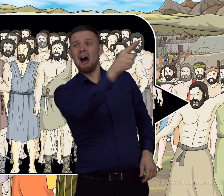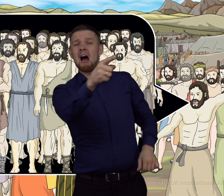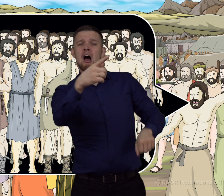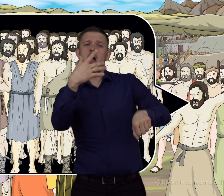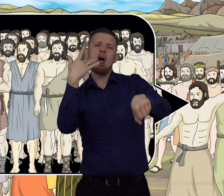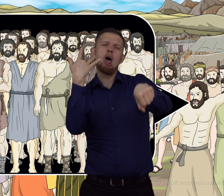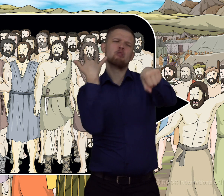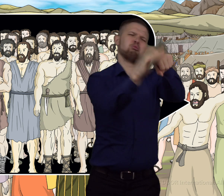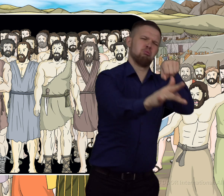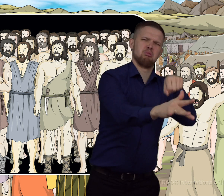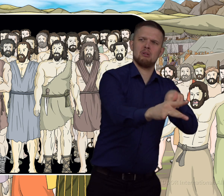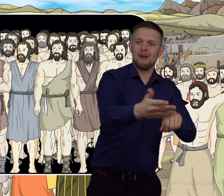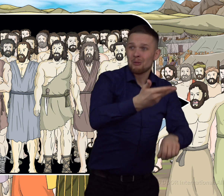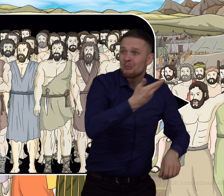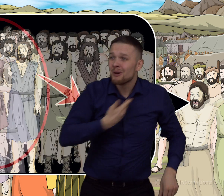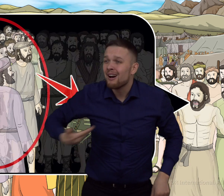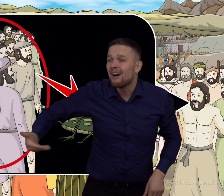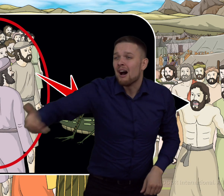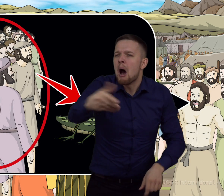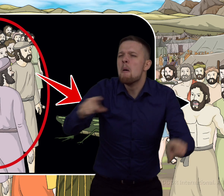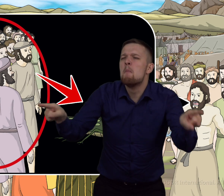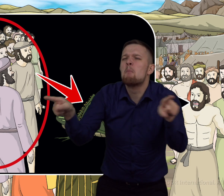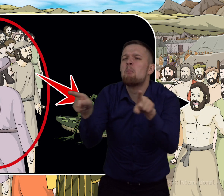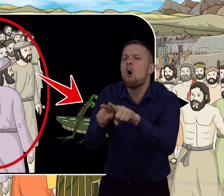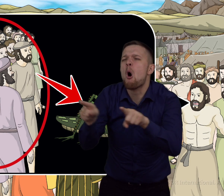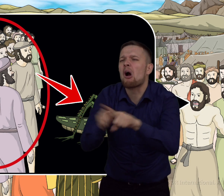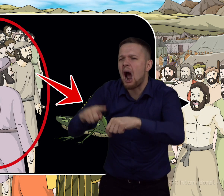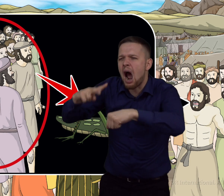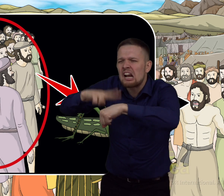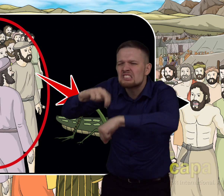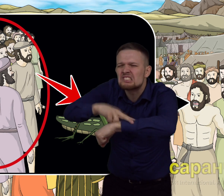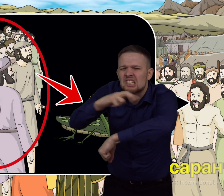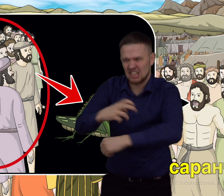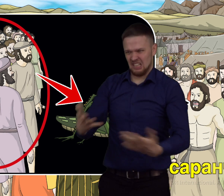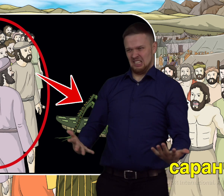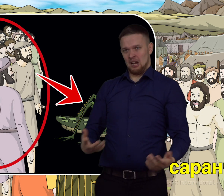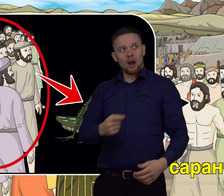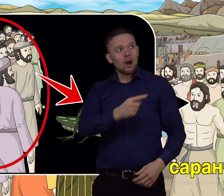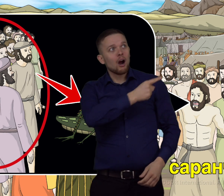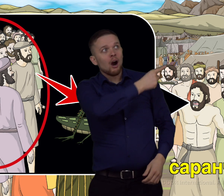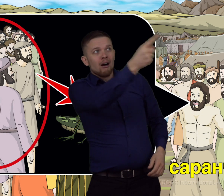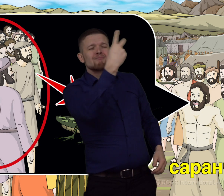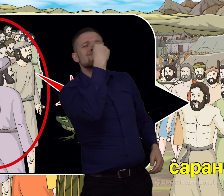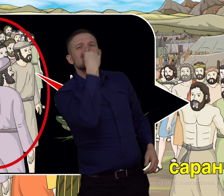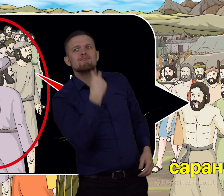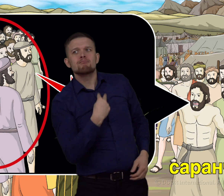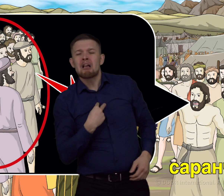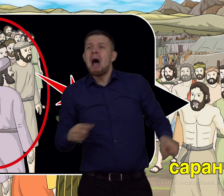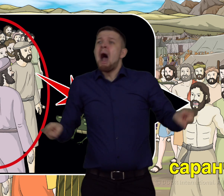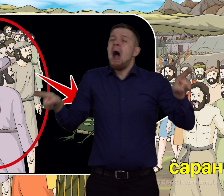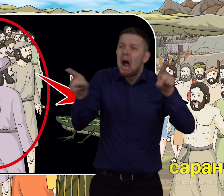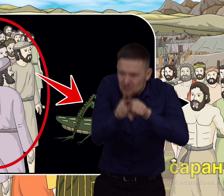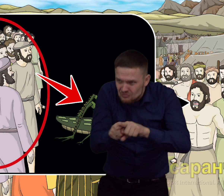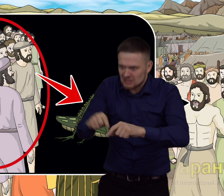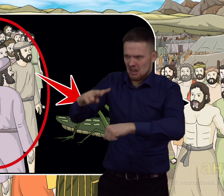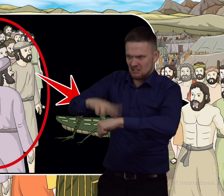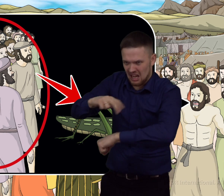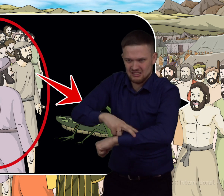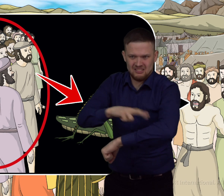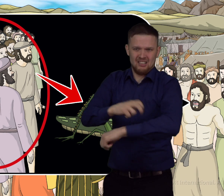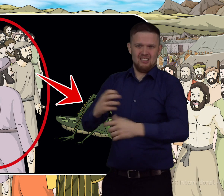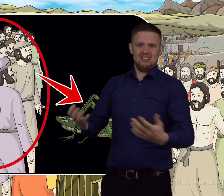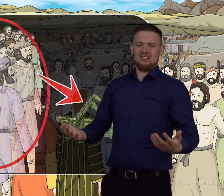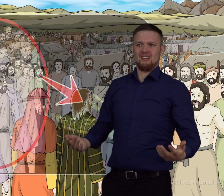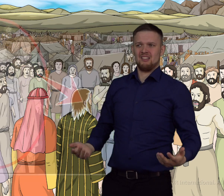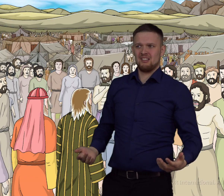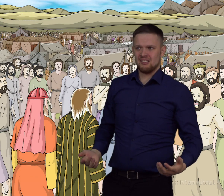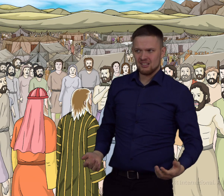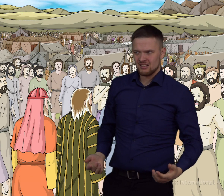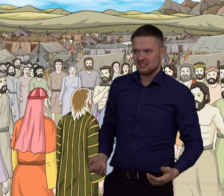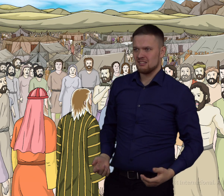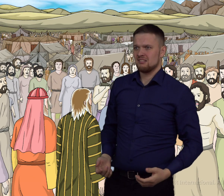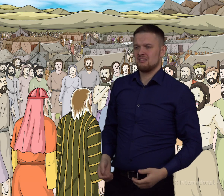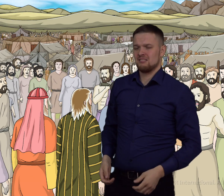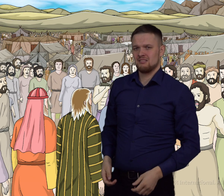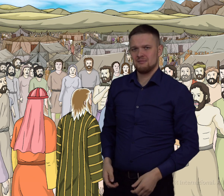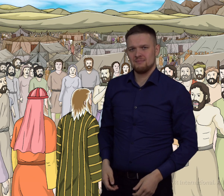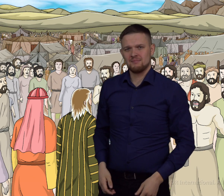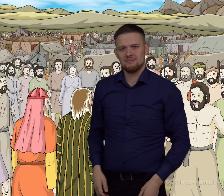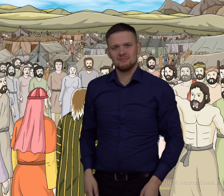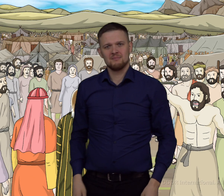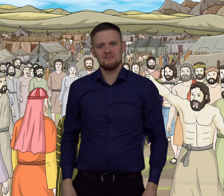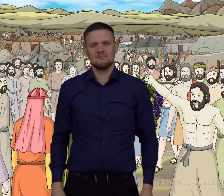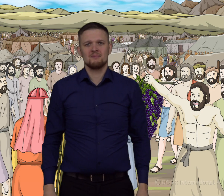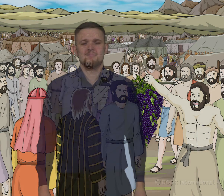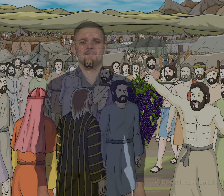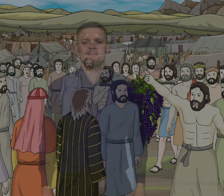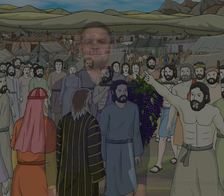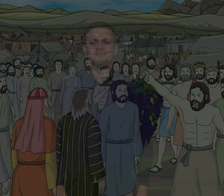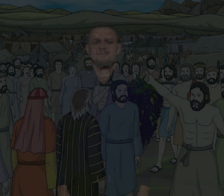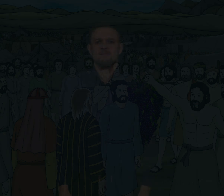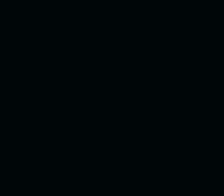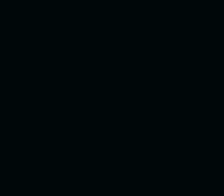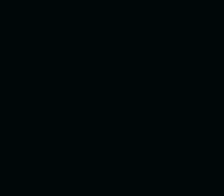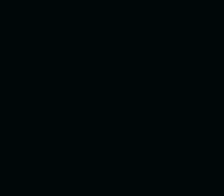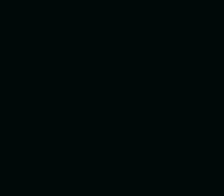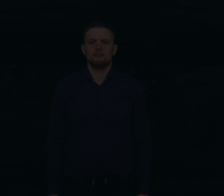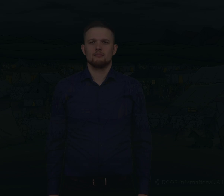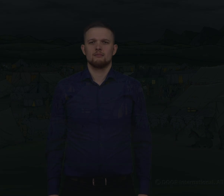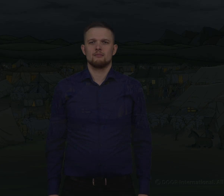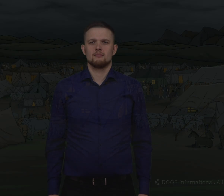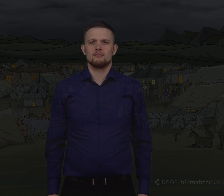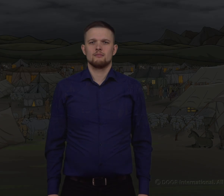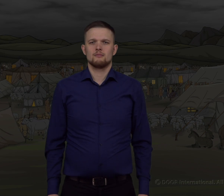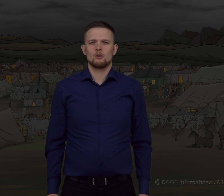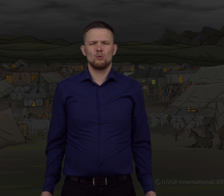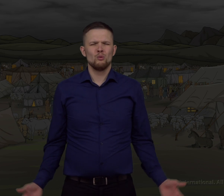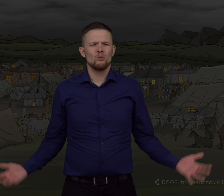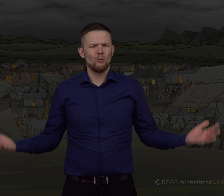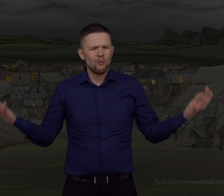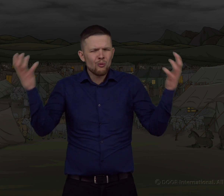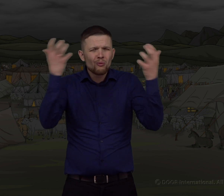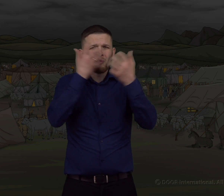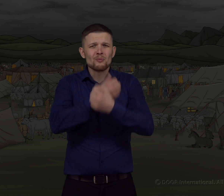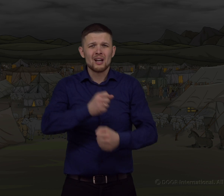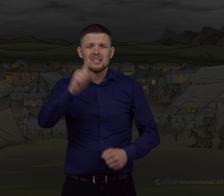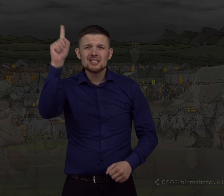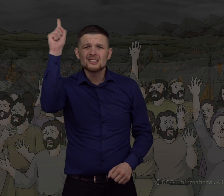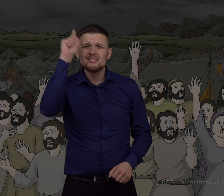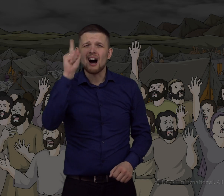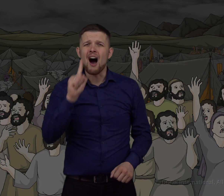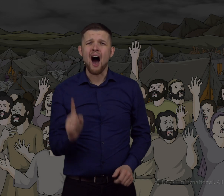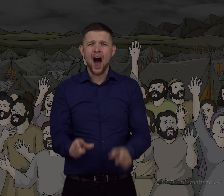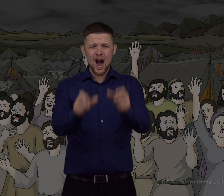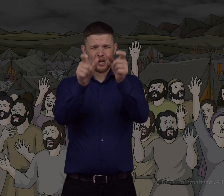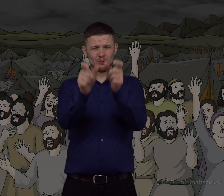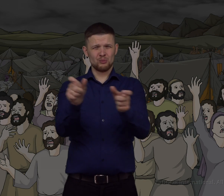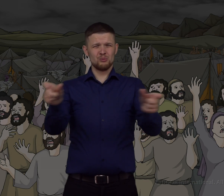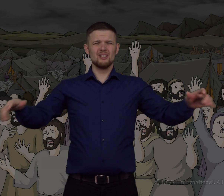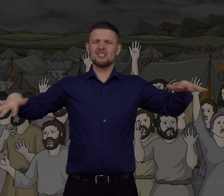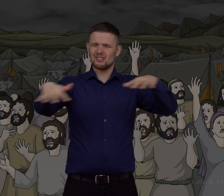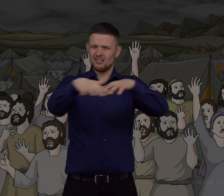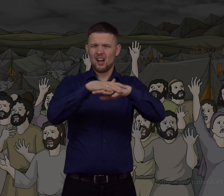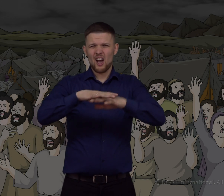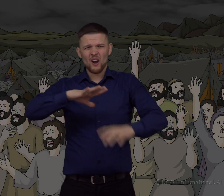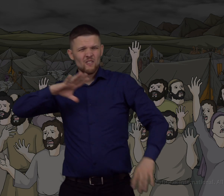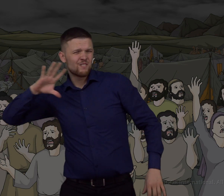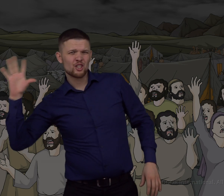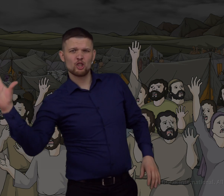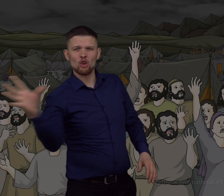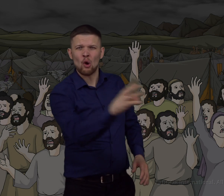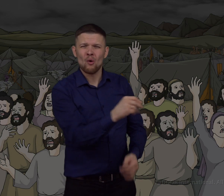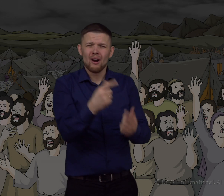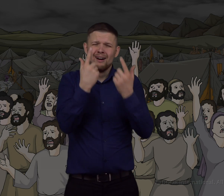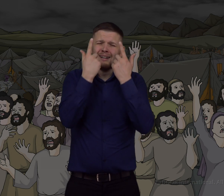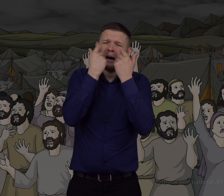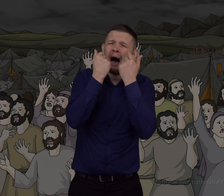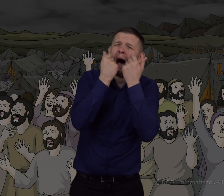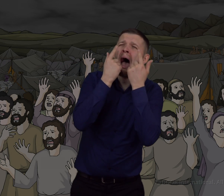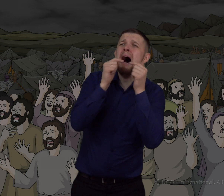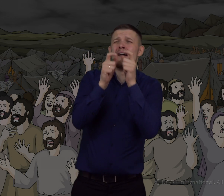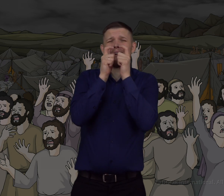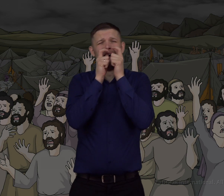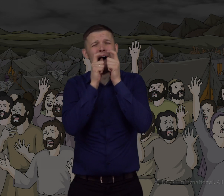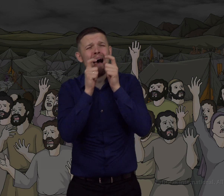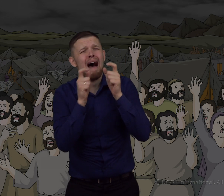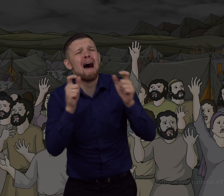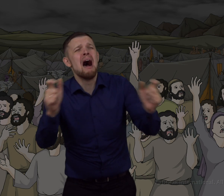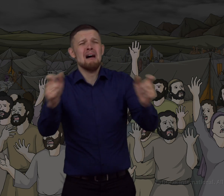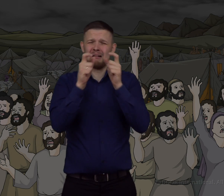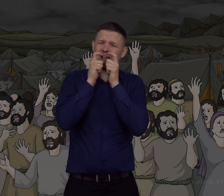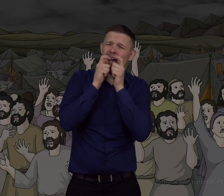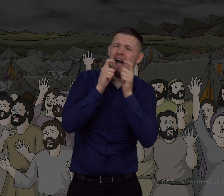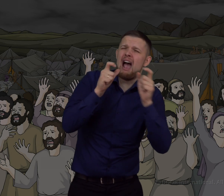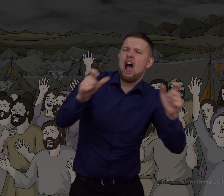We seemed like grasshoppers in our own sight, and we must have seemed the same to them!” Then the whole congregation lifted up their voices and cried out, and that night the people wept.